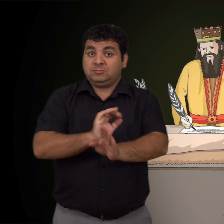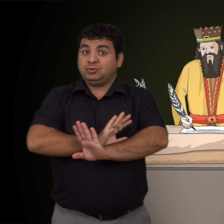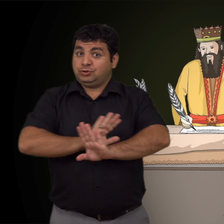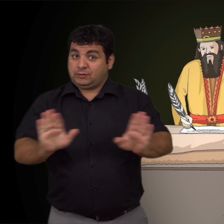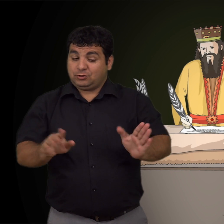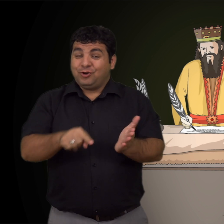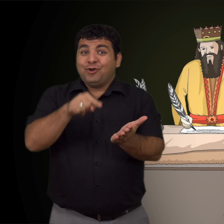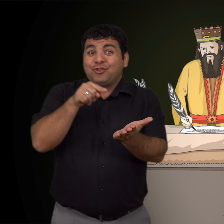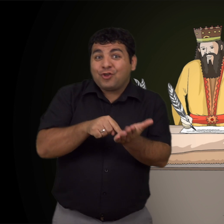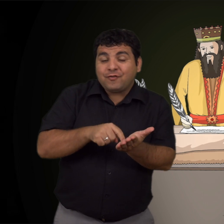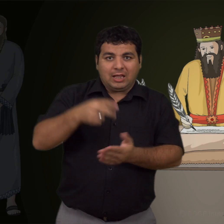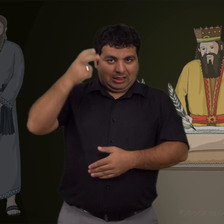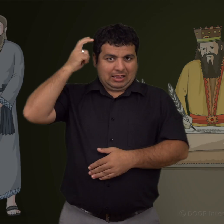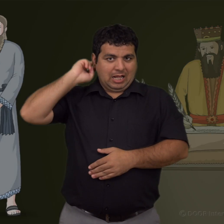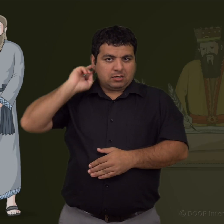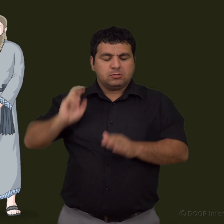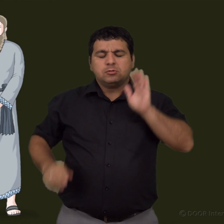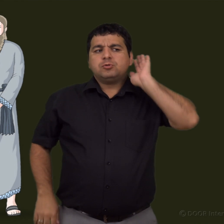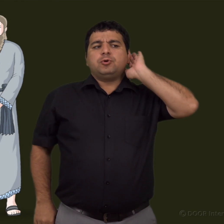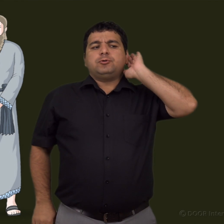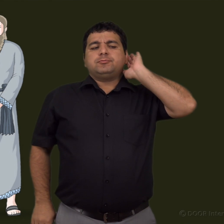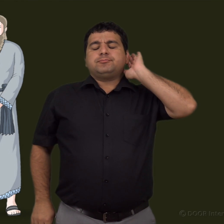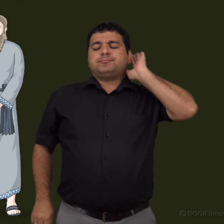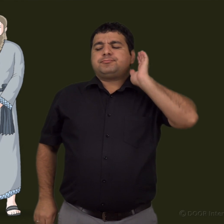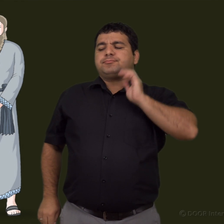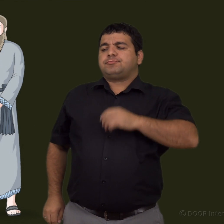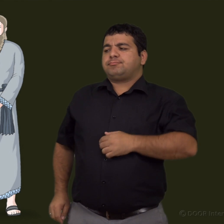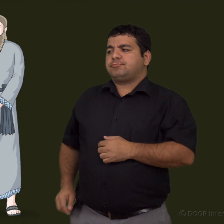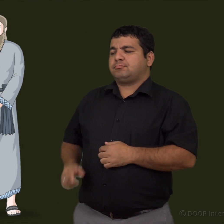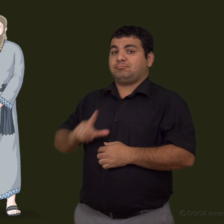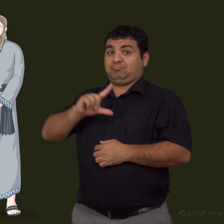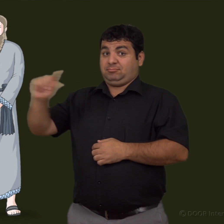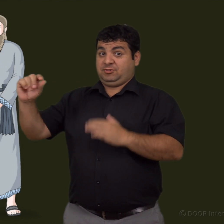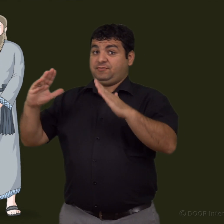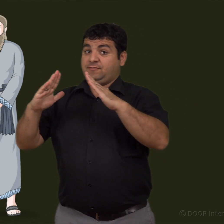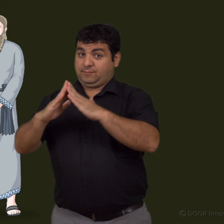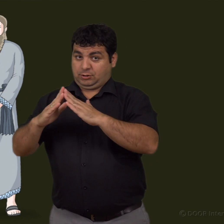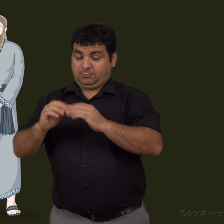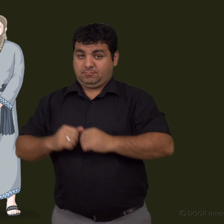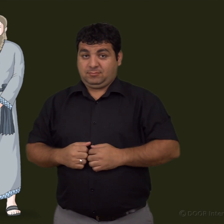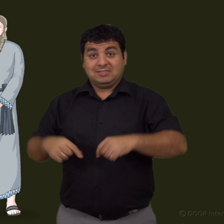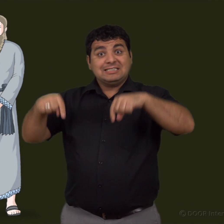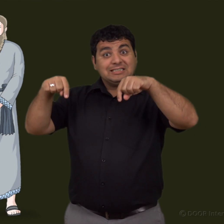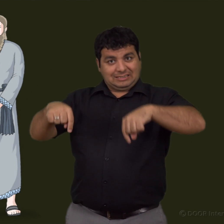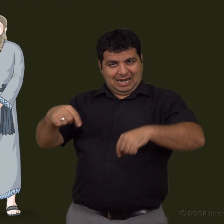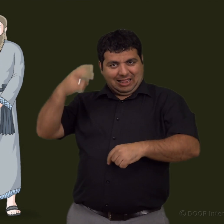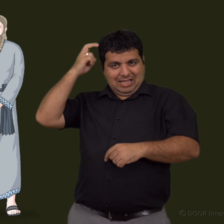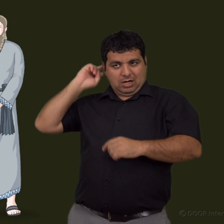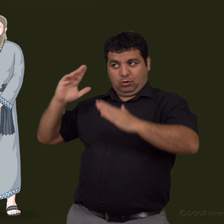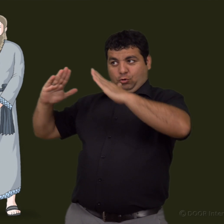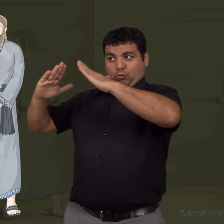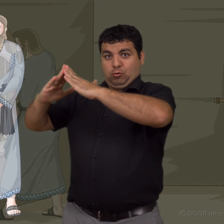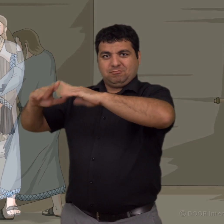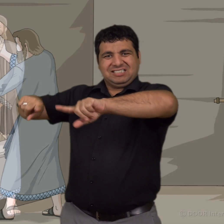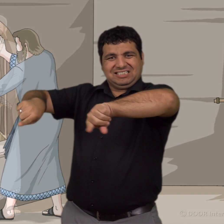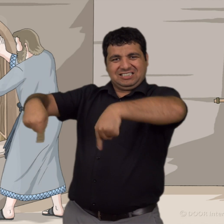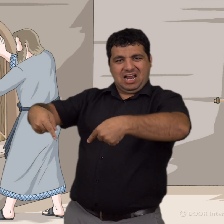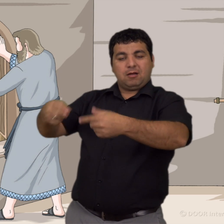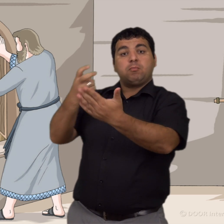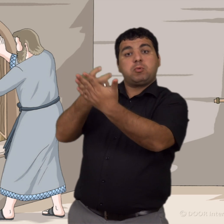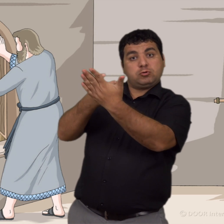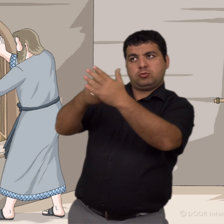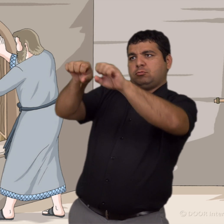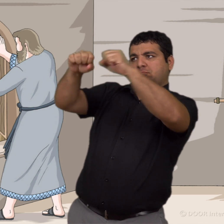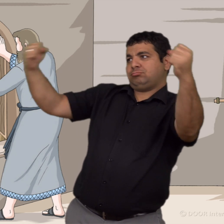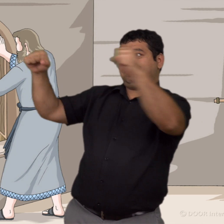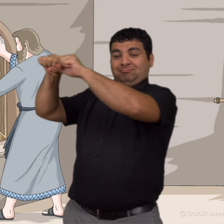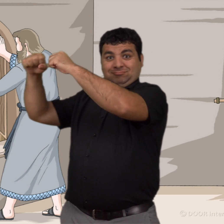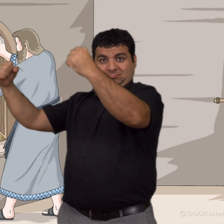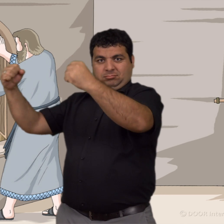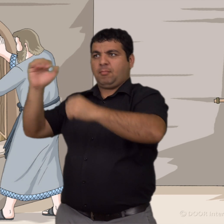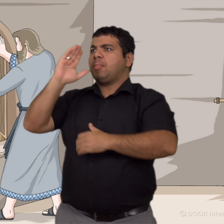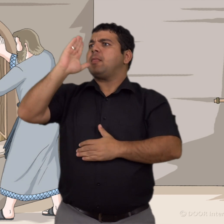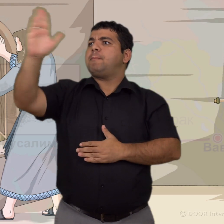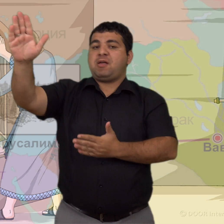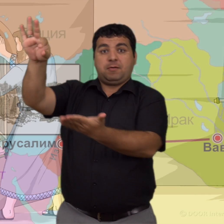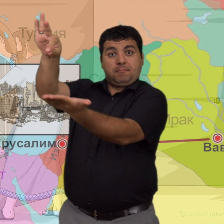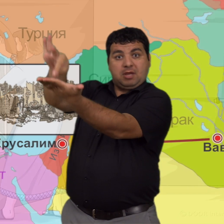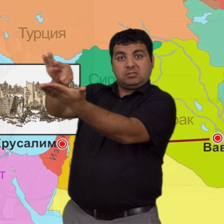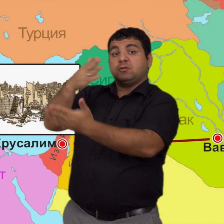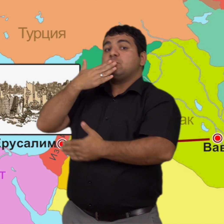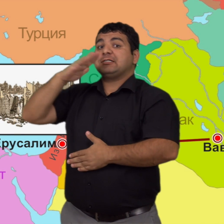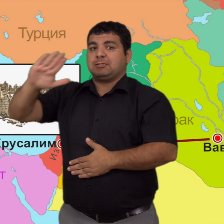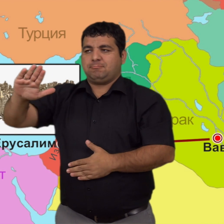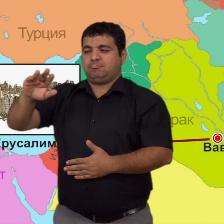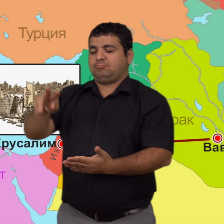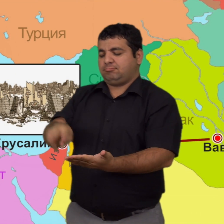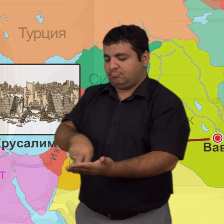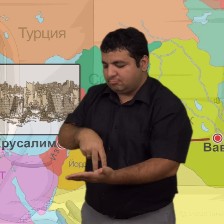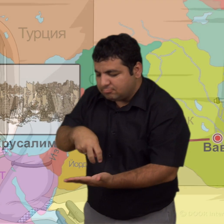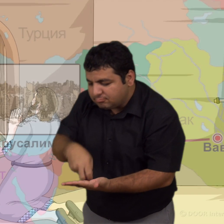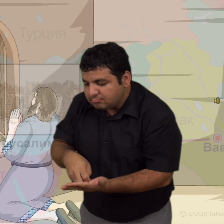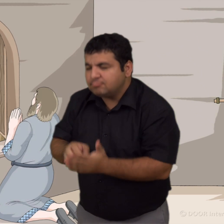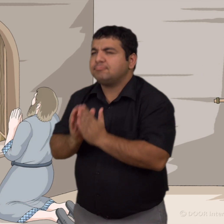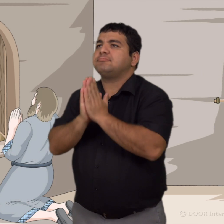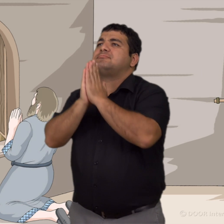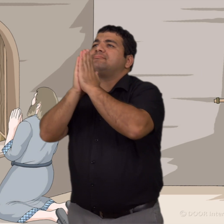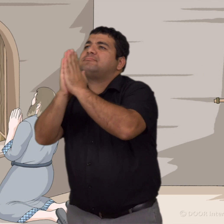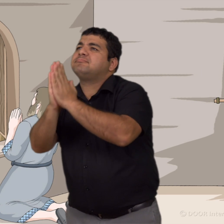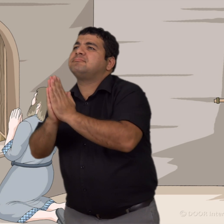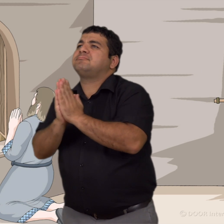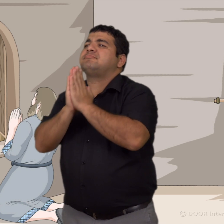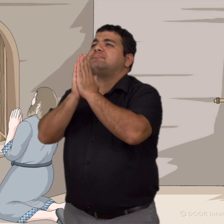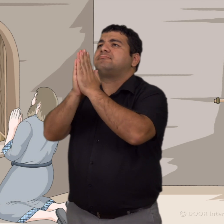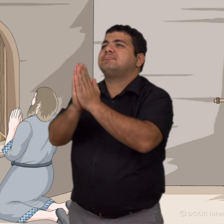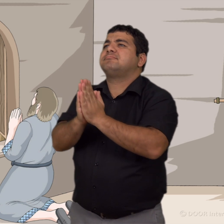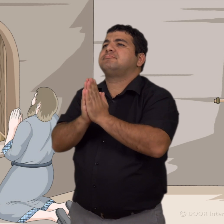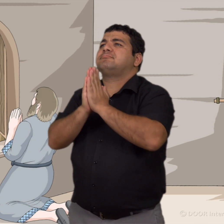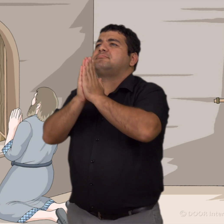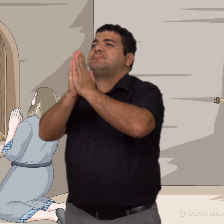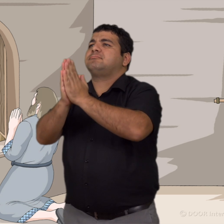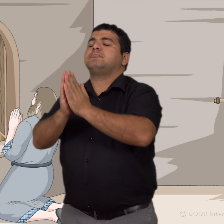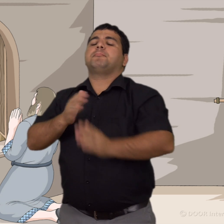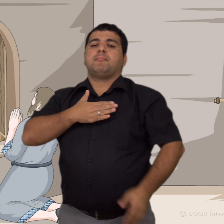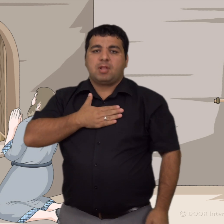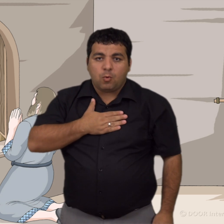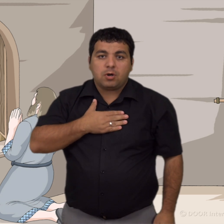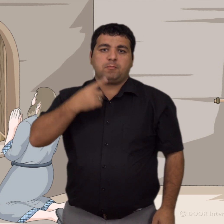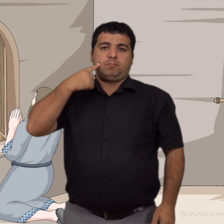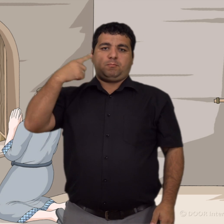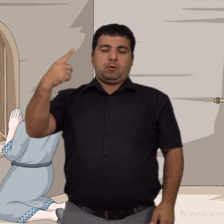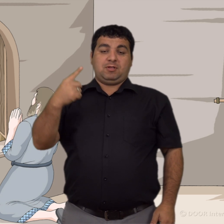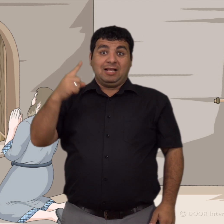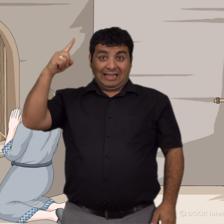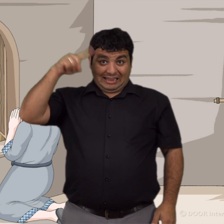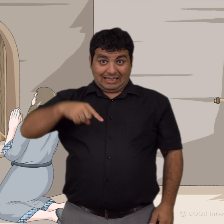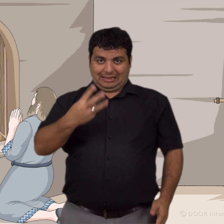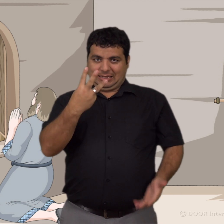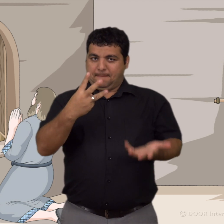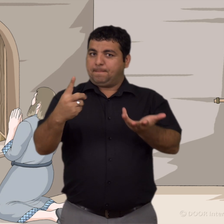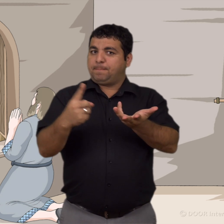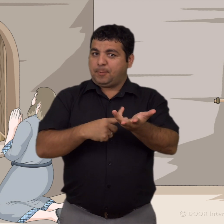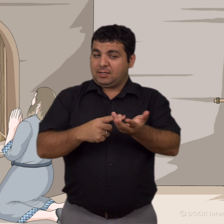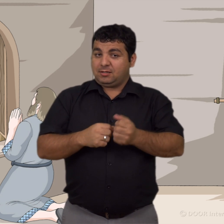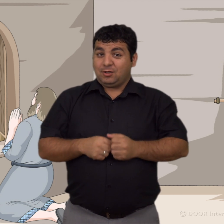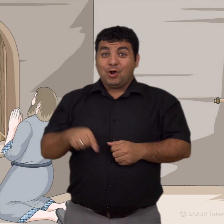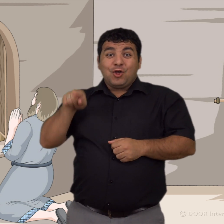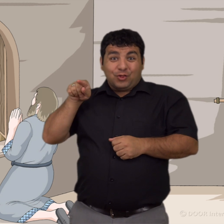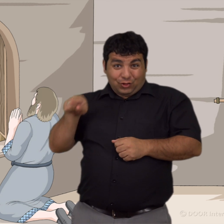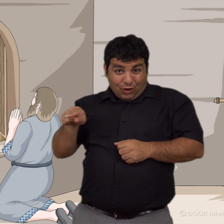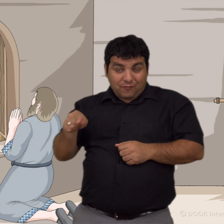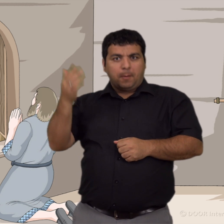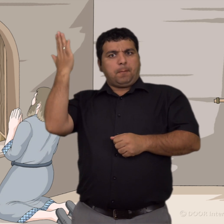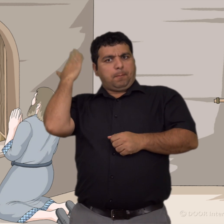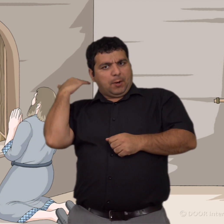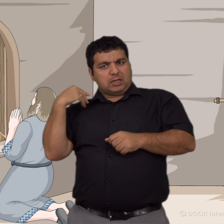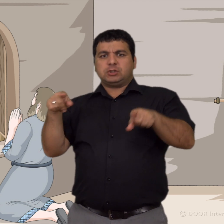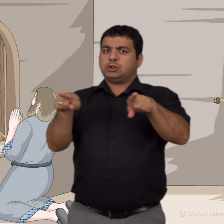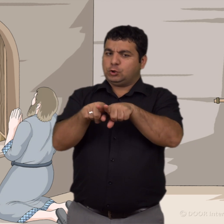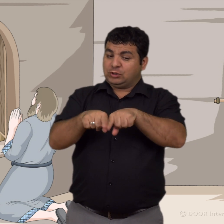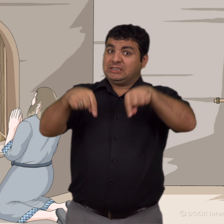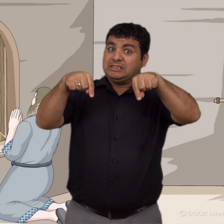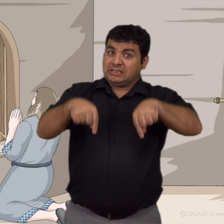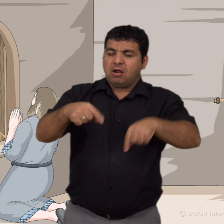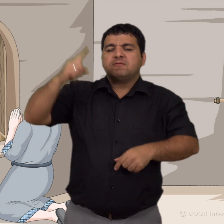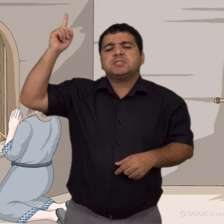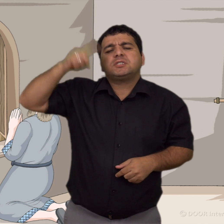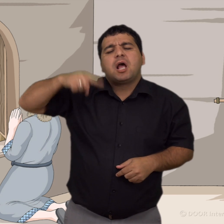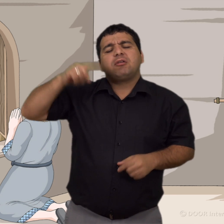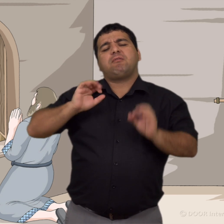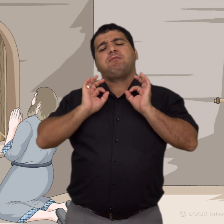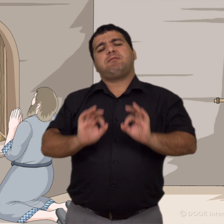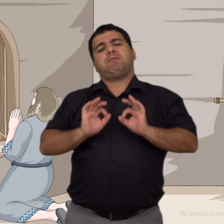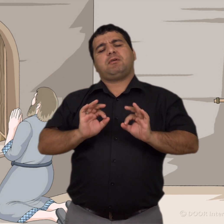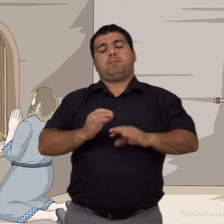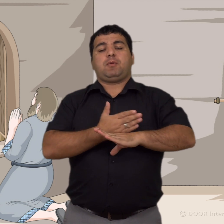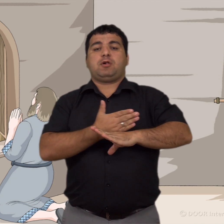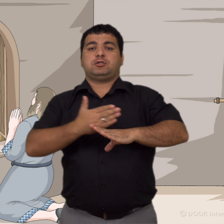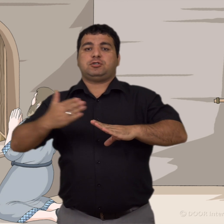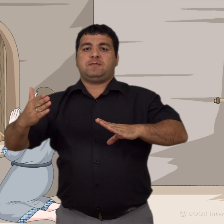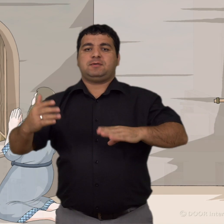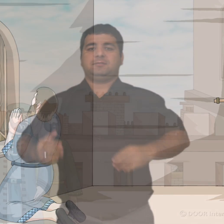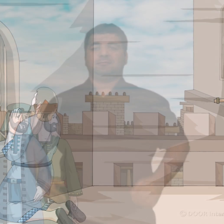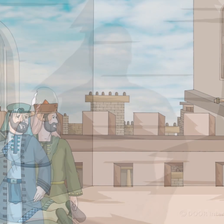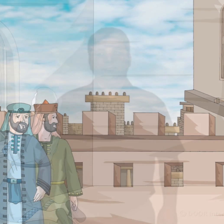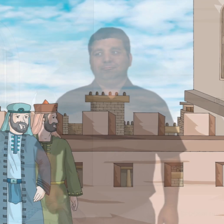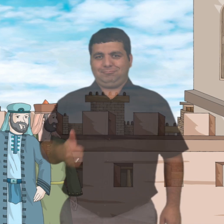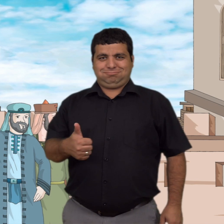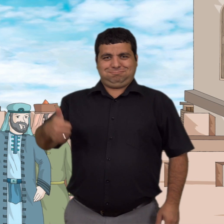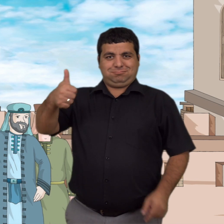Now when Daniel learned that the document had been signed, he went into his house, where the windows of his upper room opened toward Jerusalem, and three times a day he got down on his knees, prayed, and gave thanks to his God, just as he had done before.